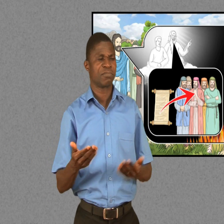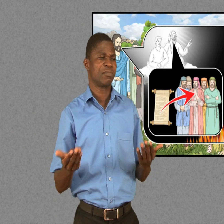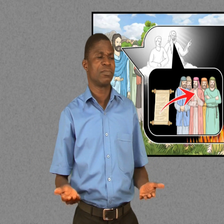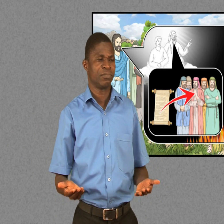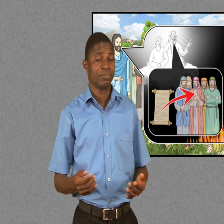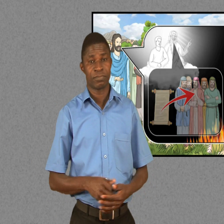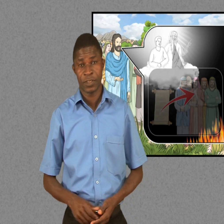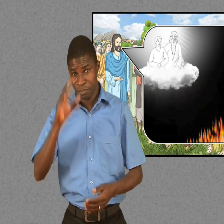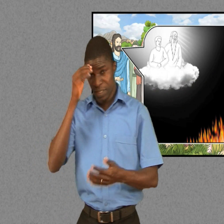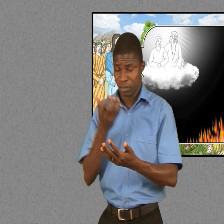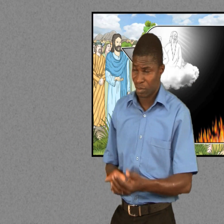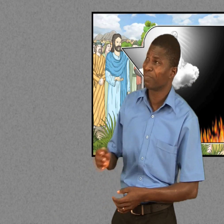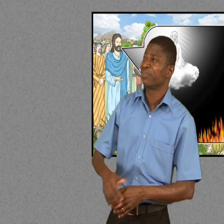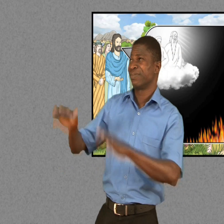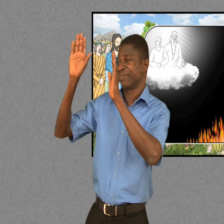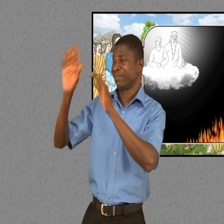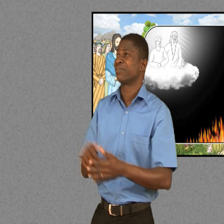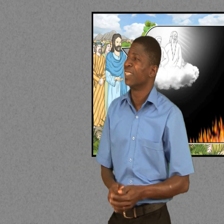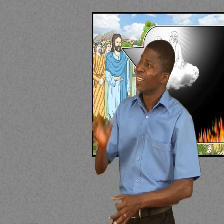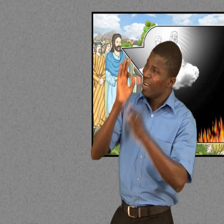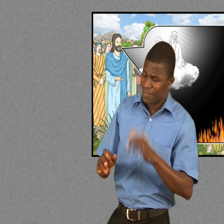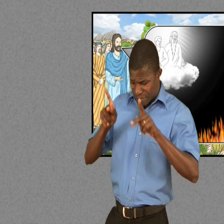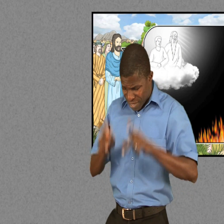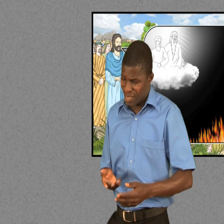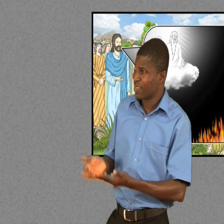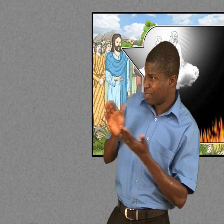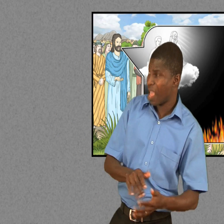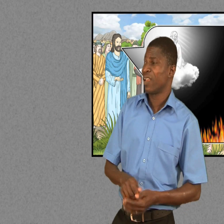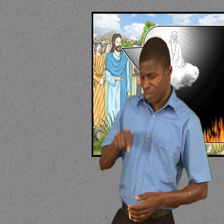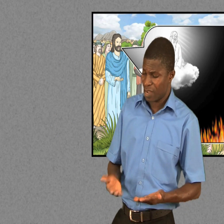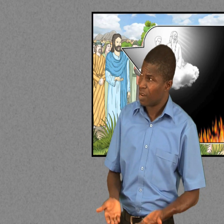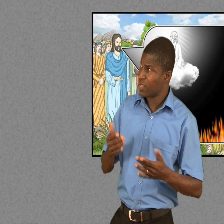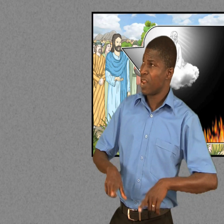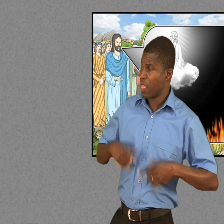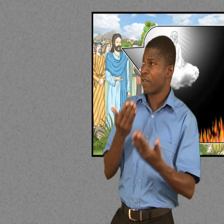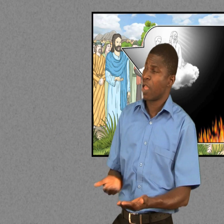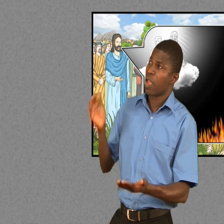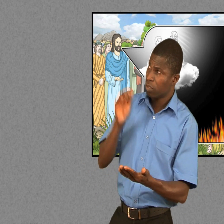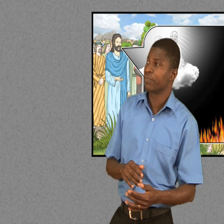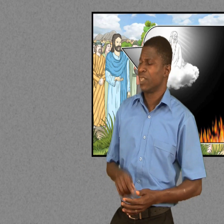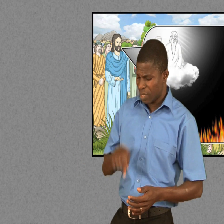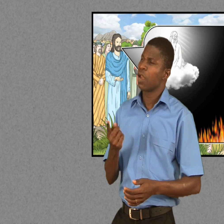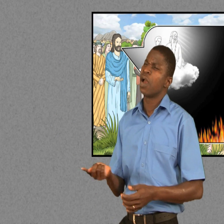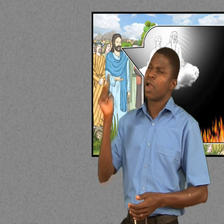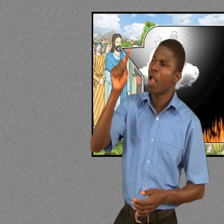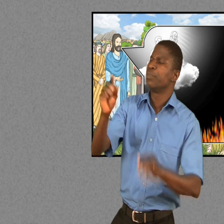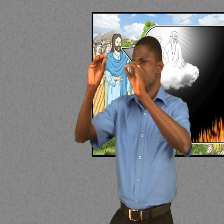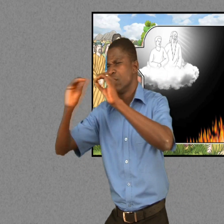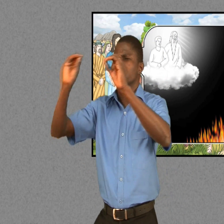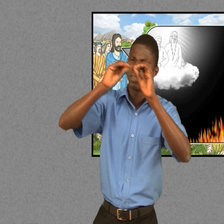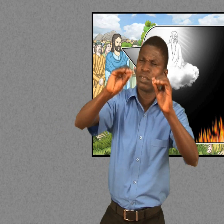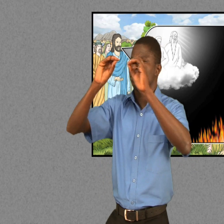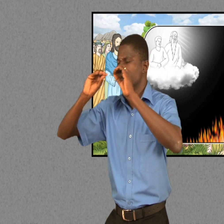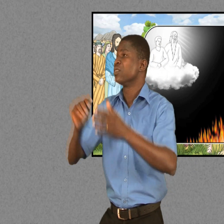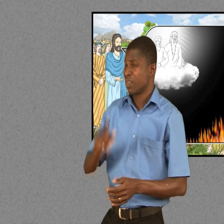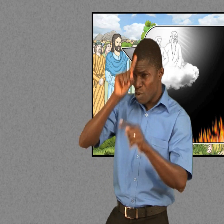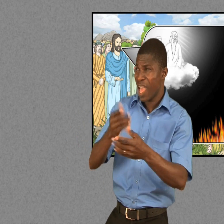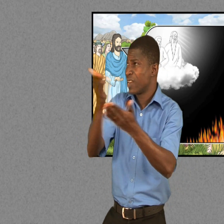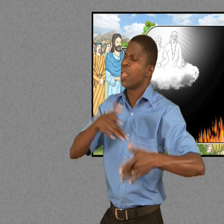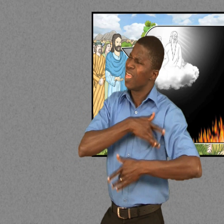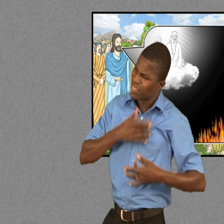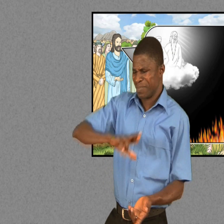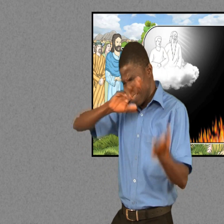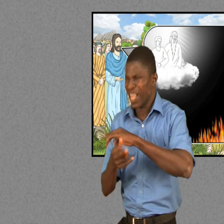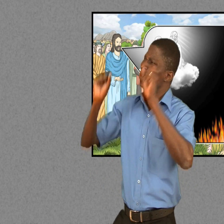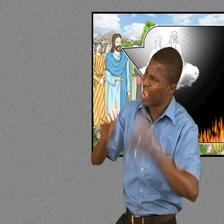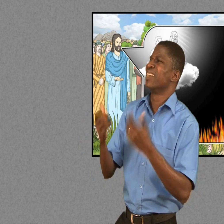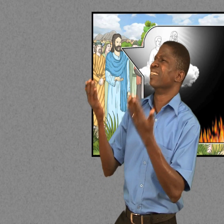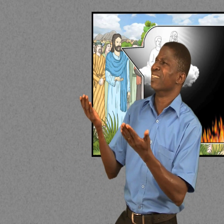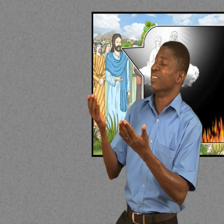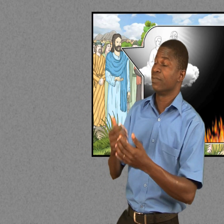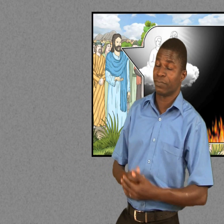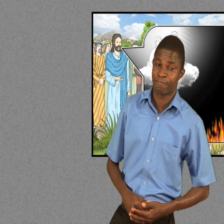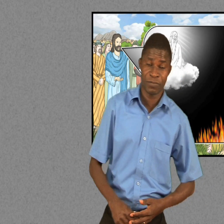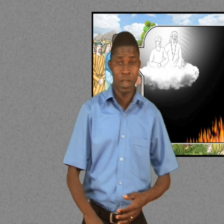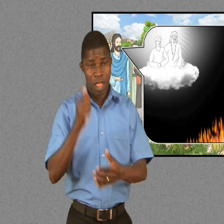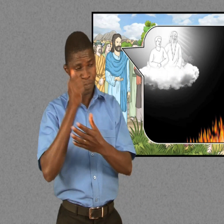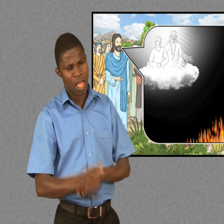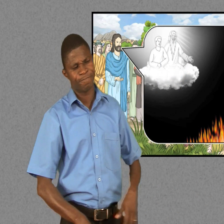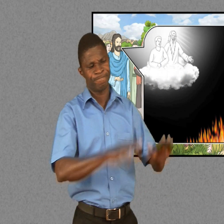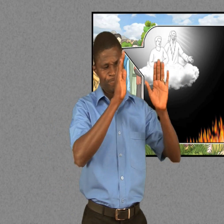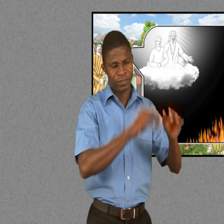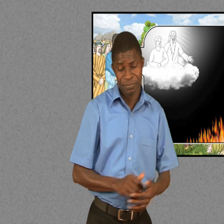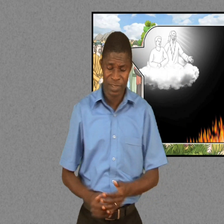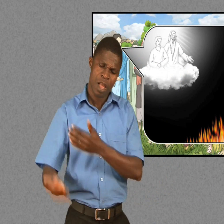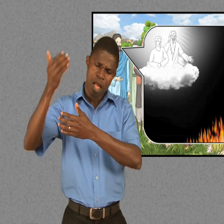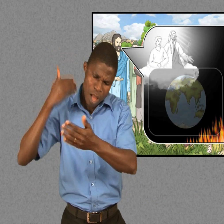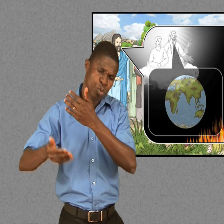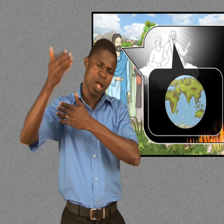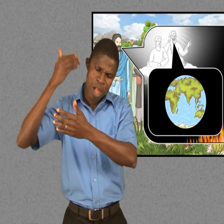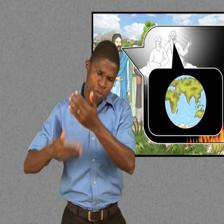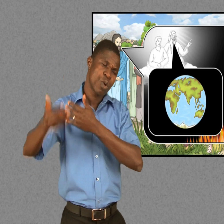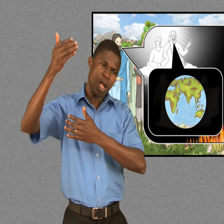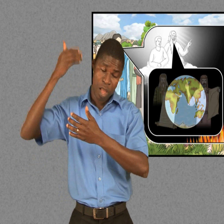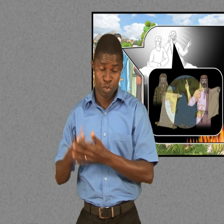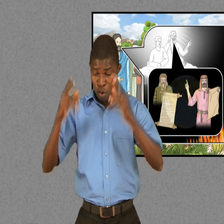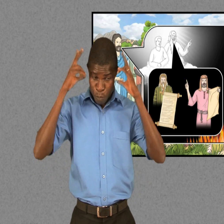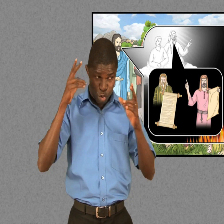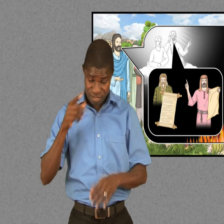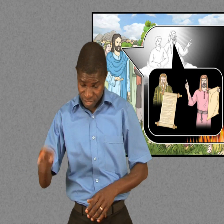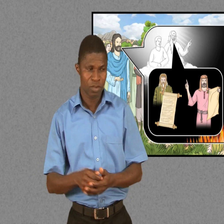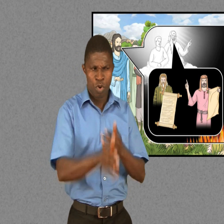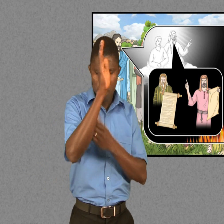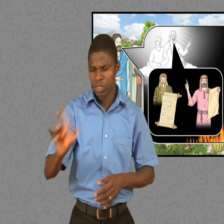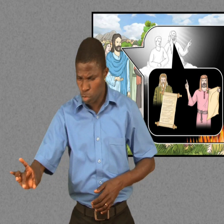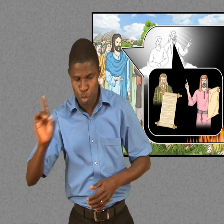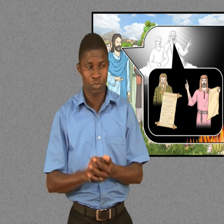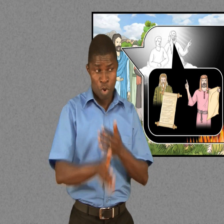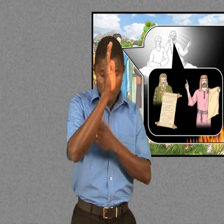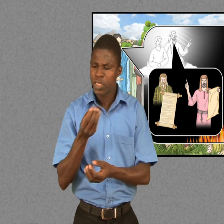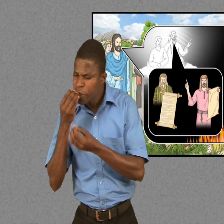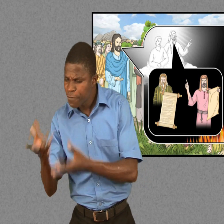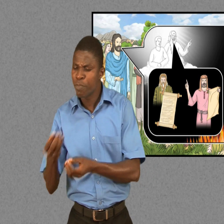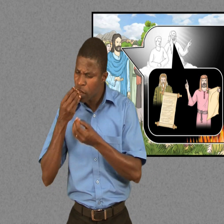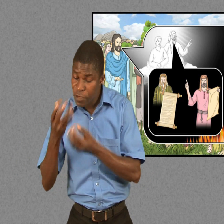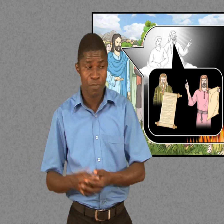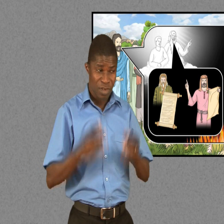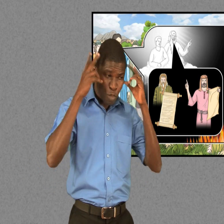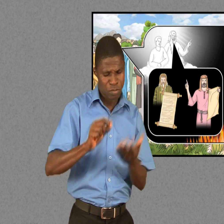‘No, father Abraham,’ he said, ‘but if someone is sent to them from the dead, they will repent.’